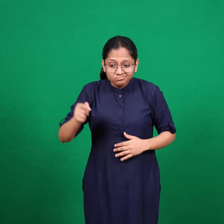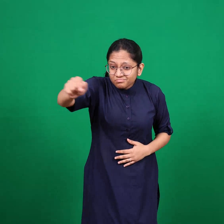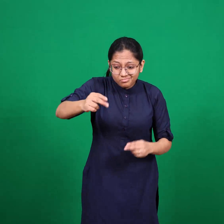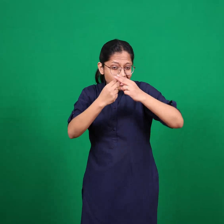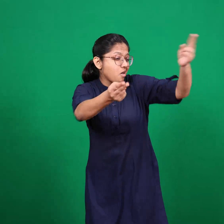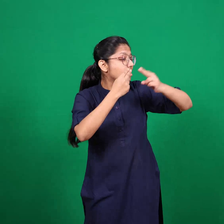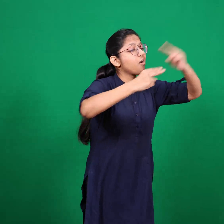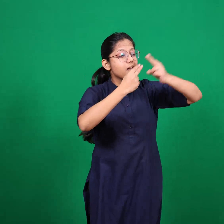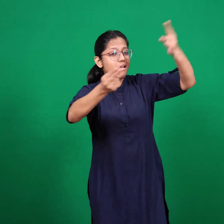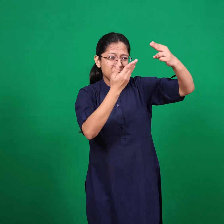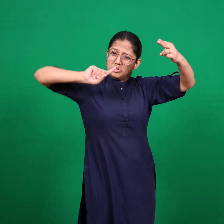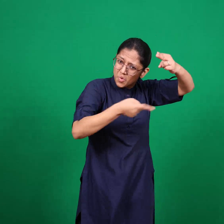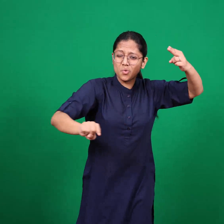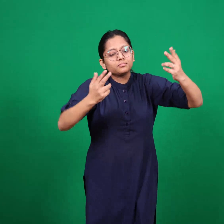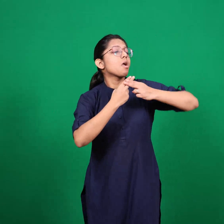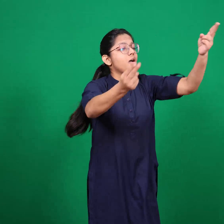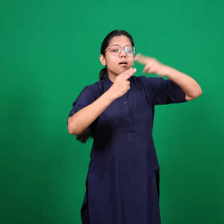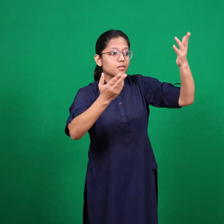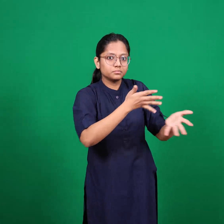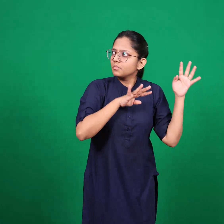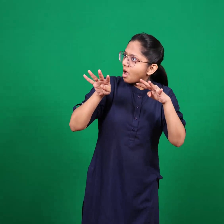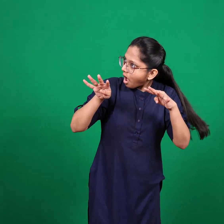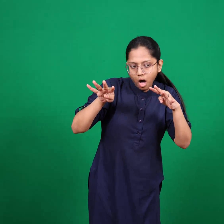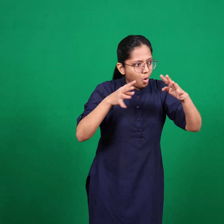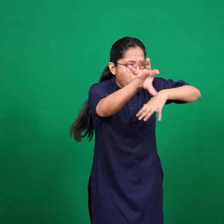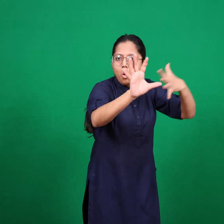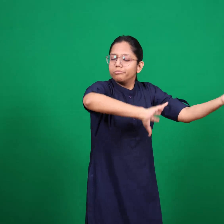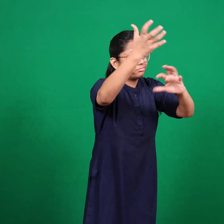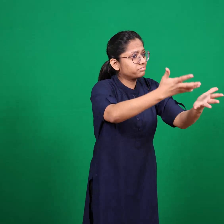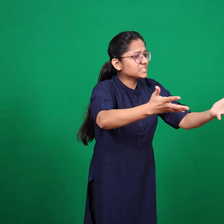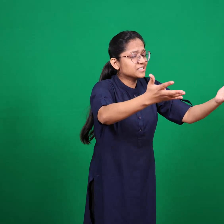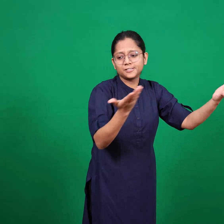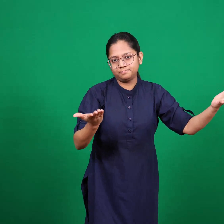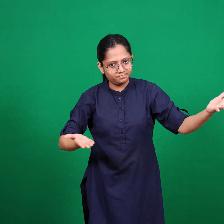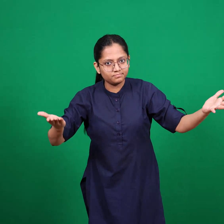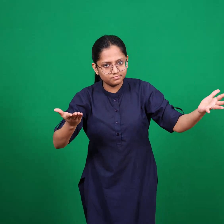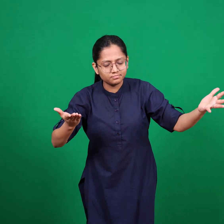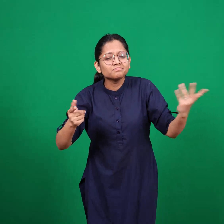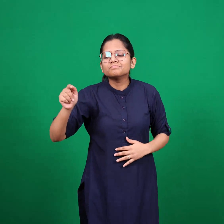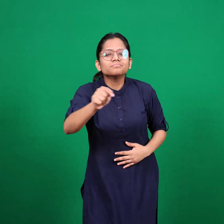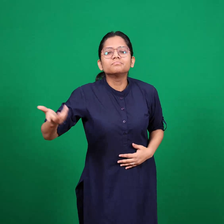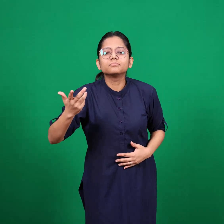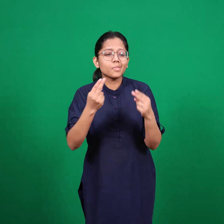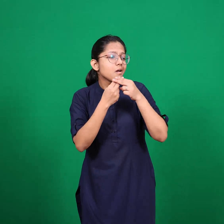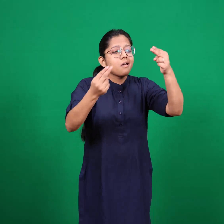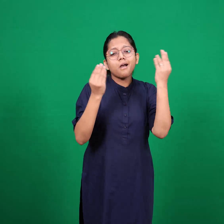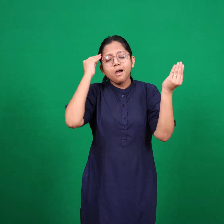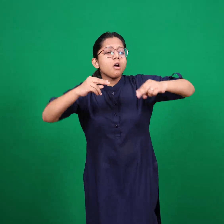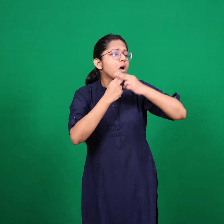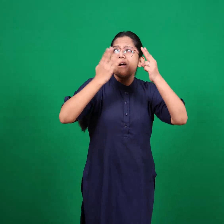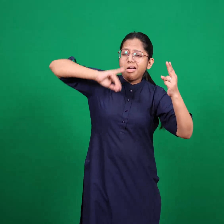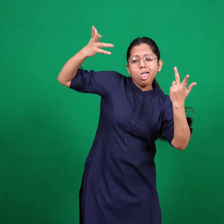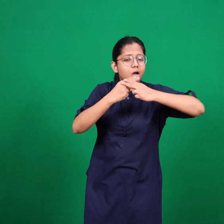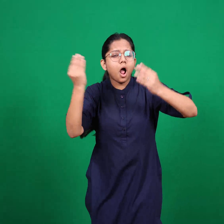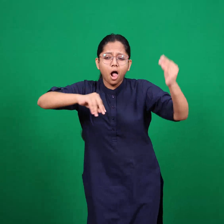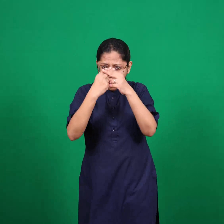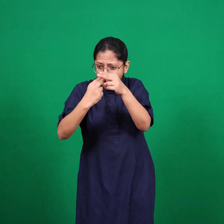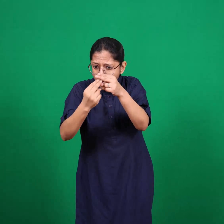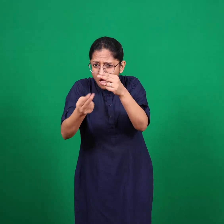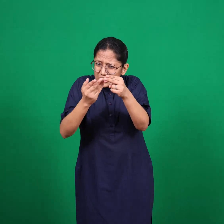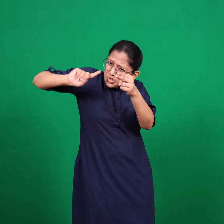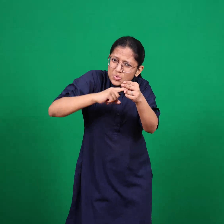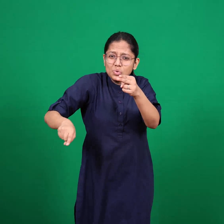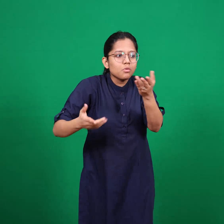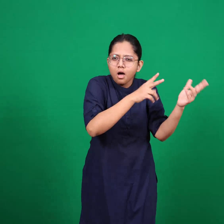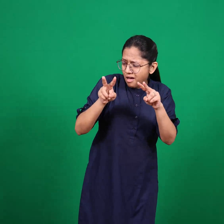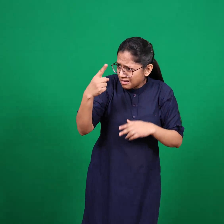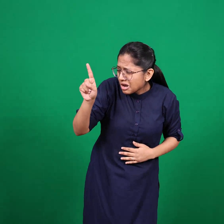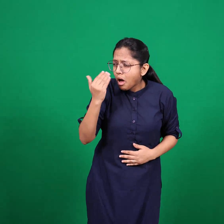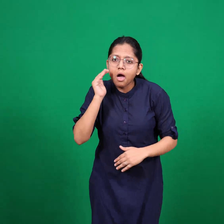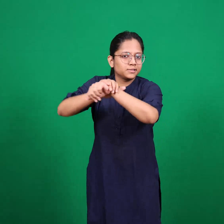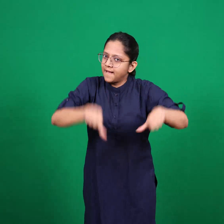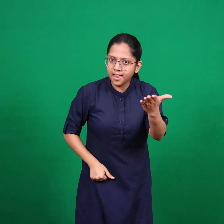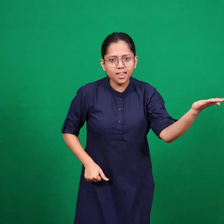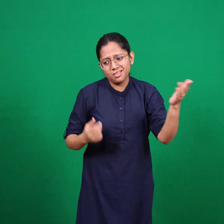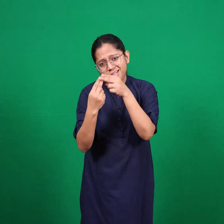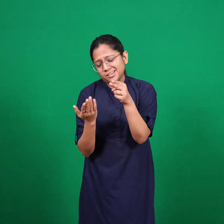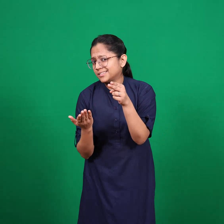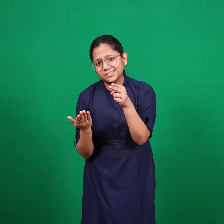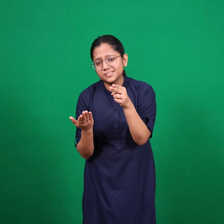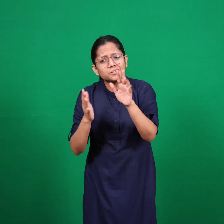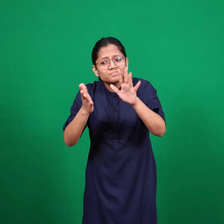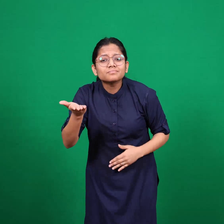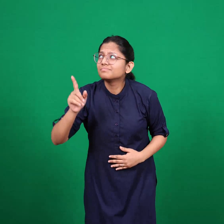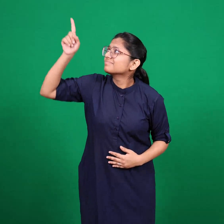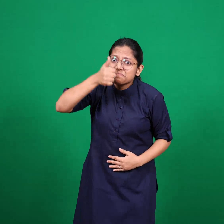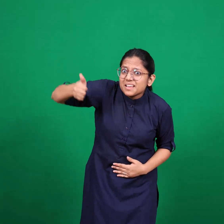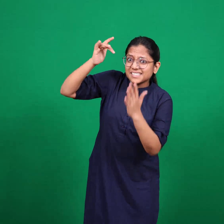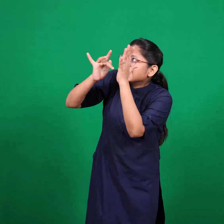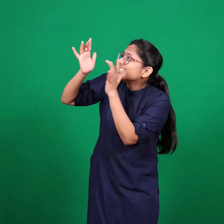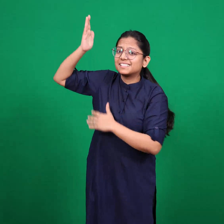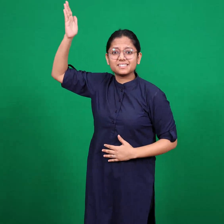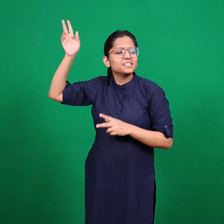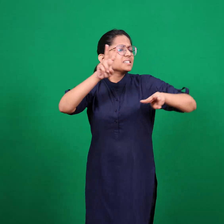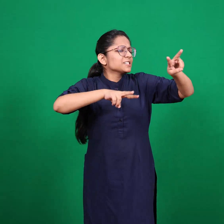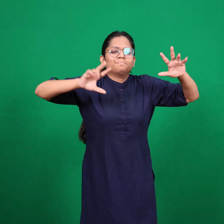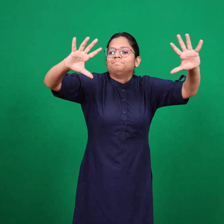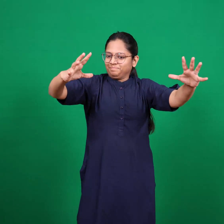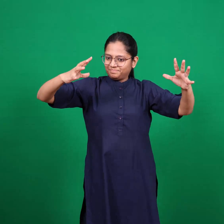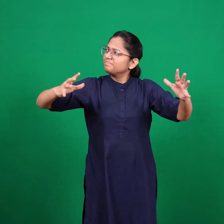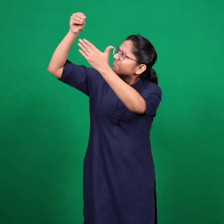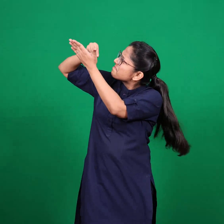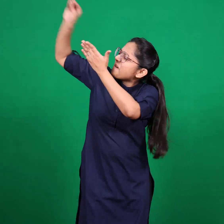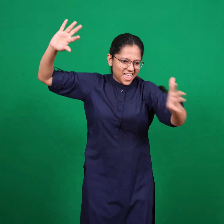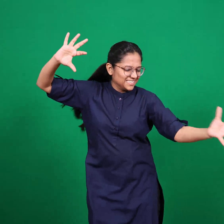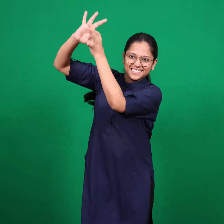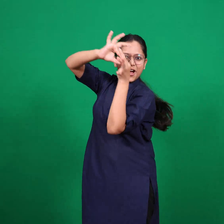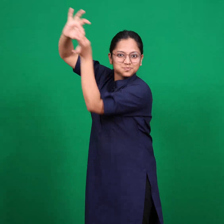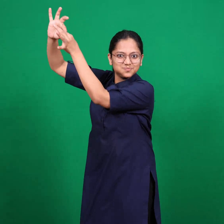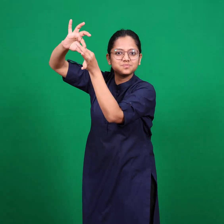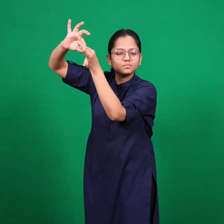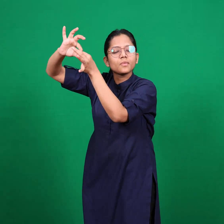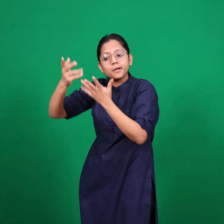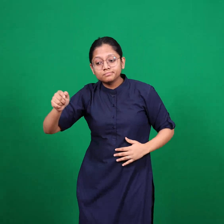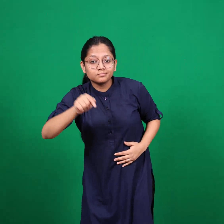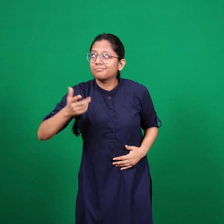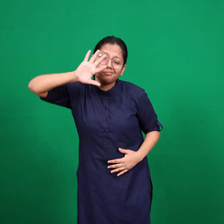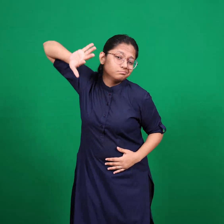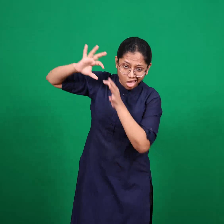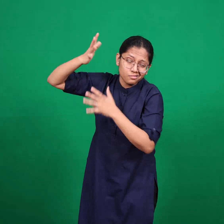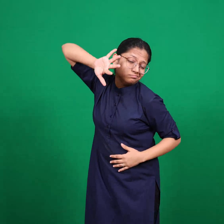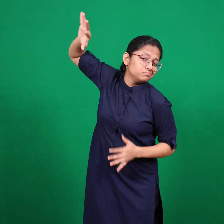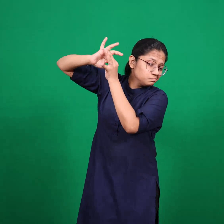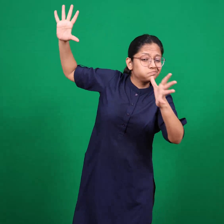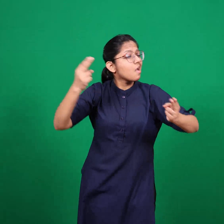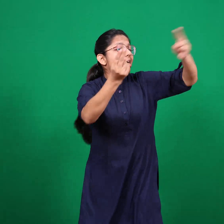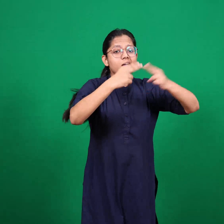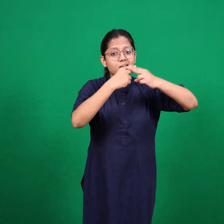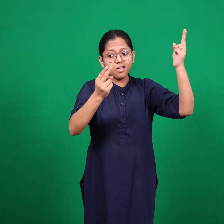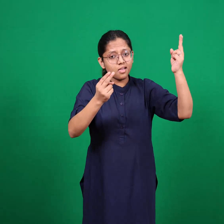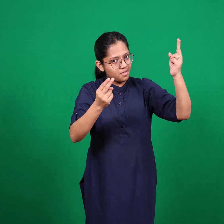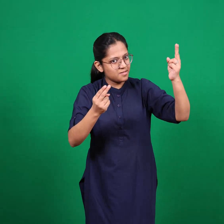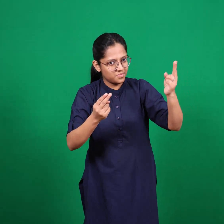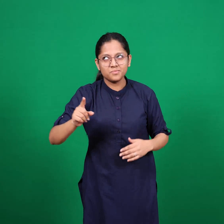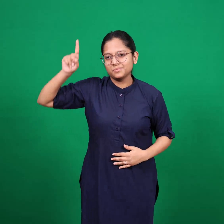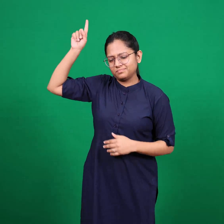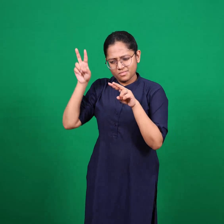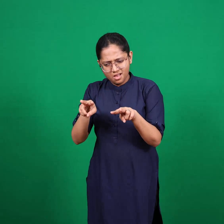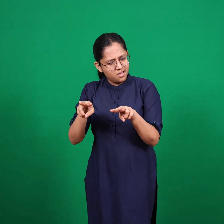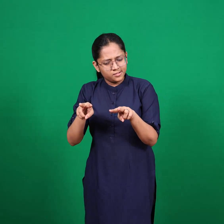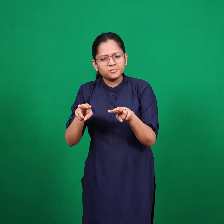They will secretly introduce destructive heresies, even denying the Master who bought them- bringing swift destruction on themselves.